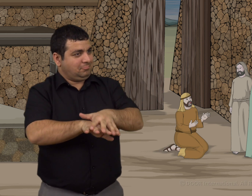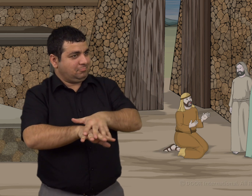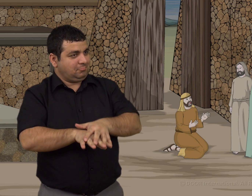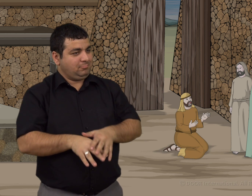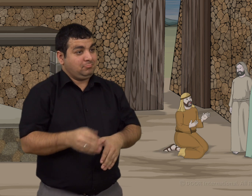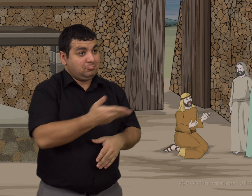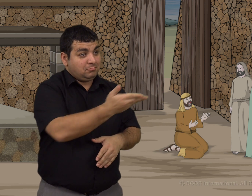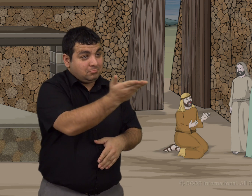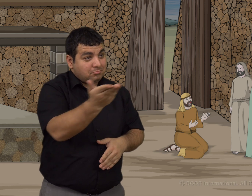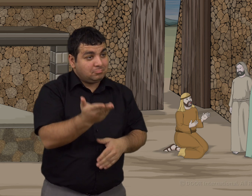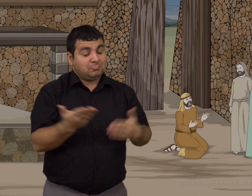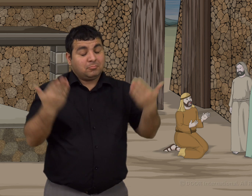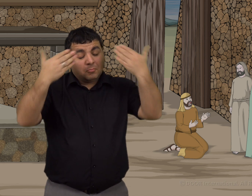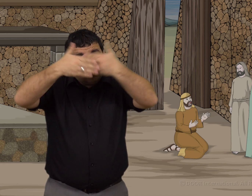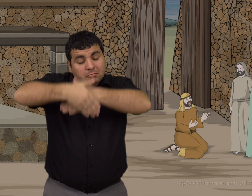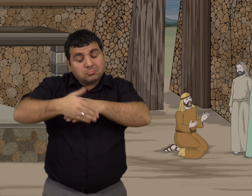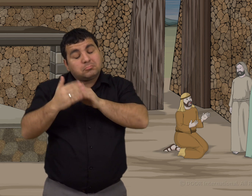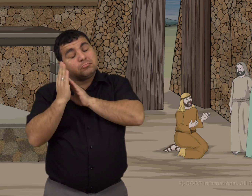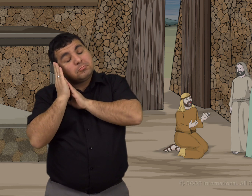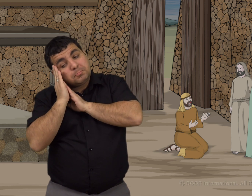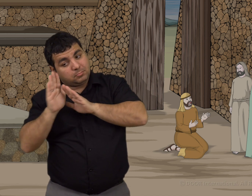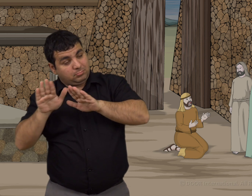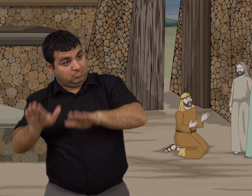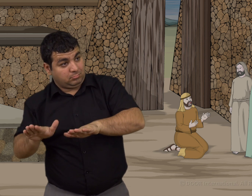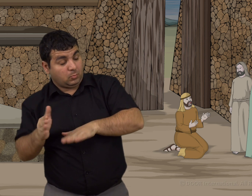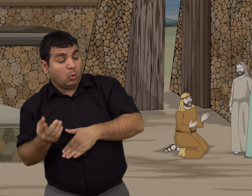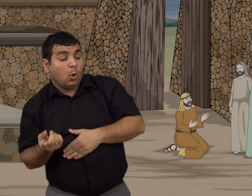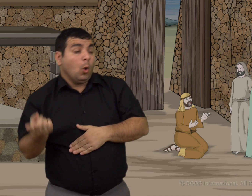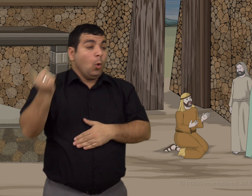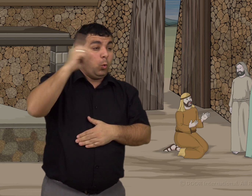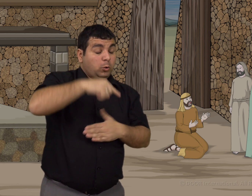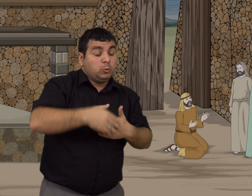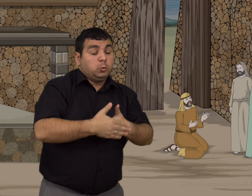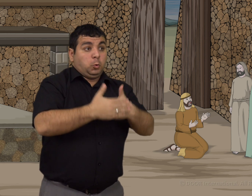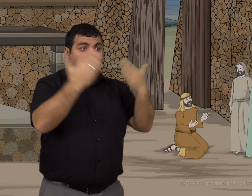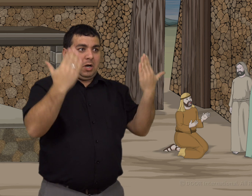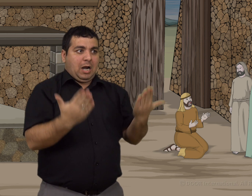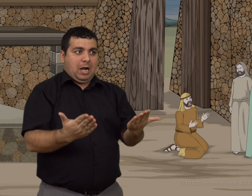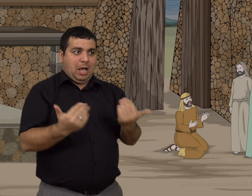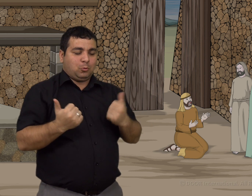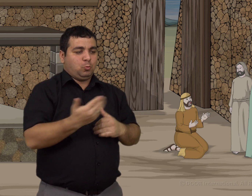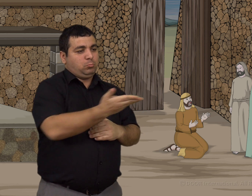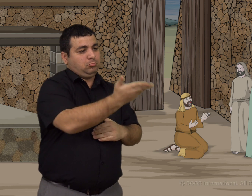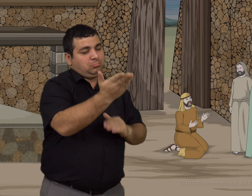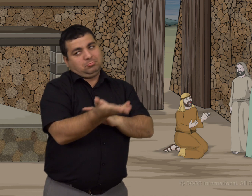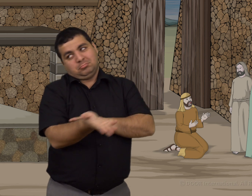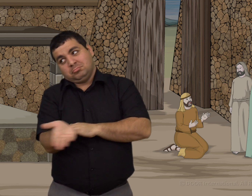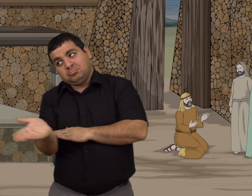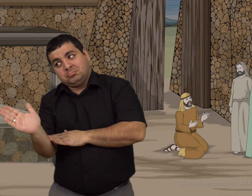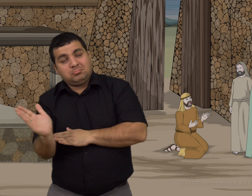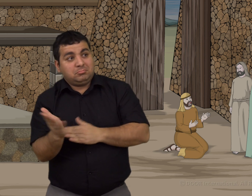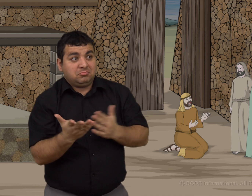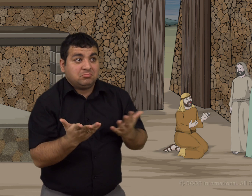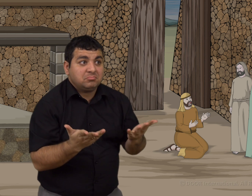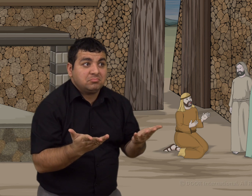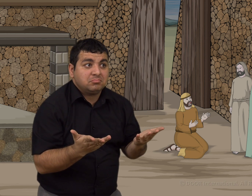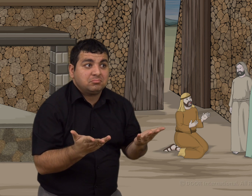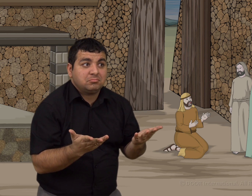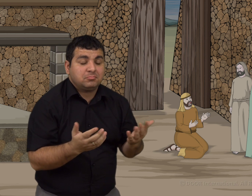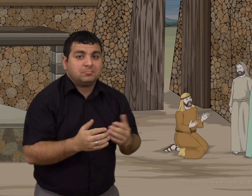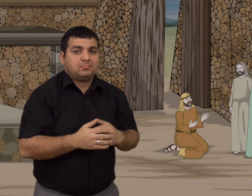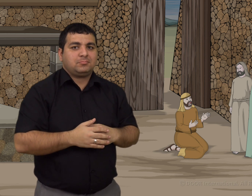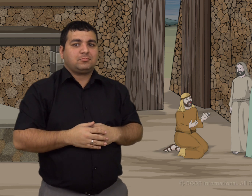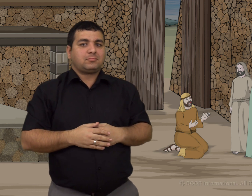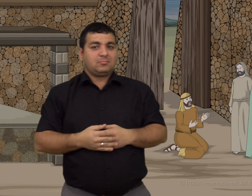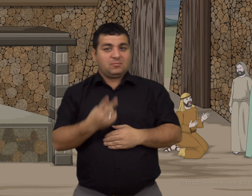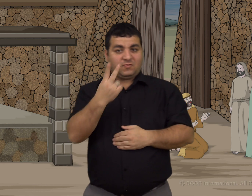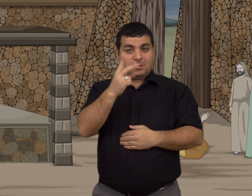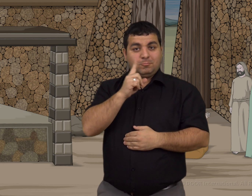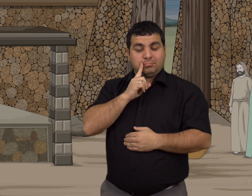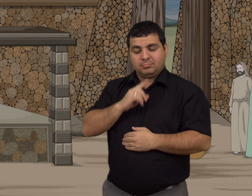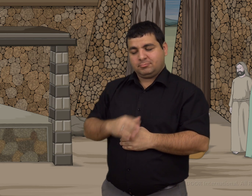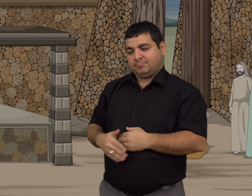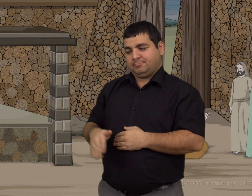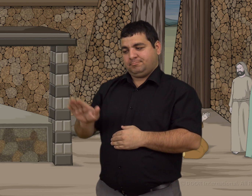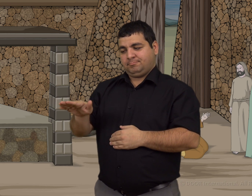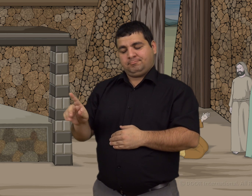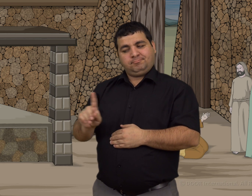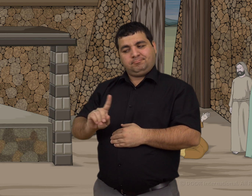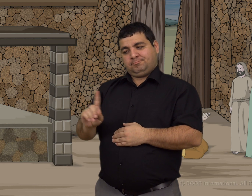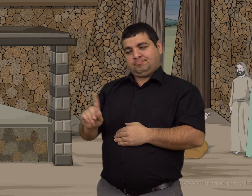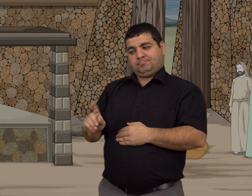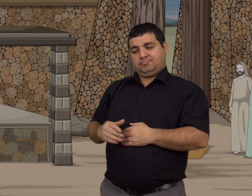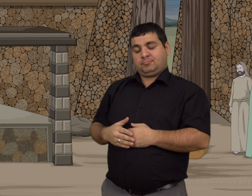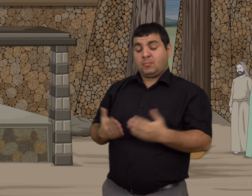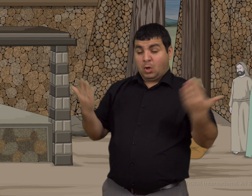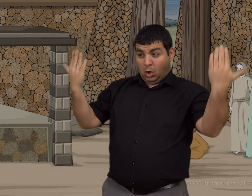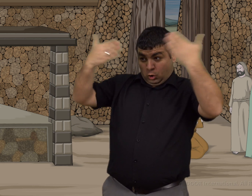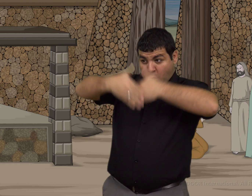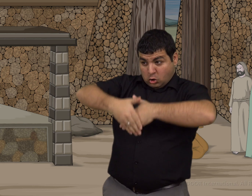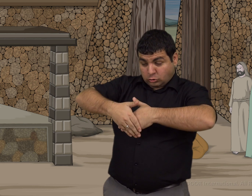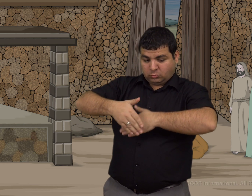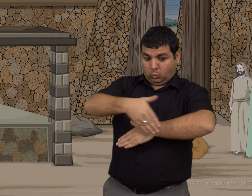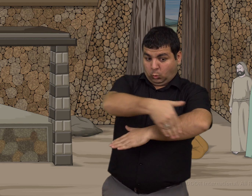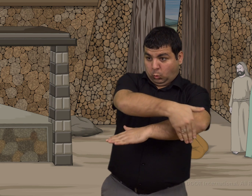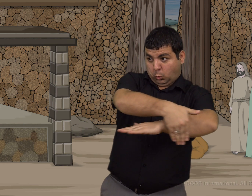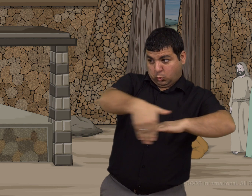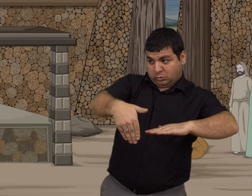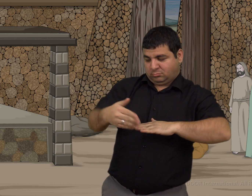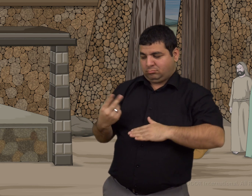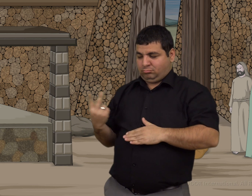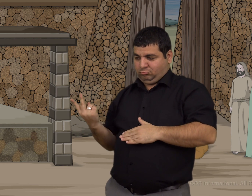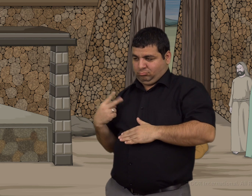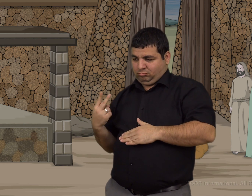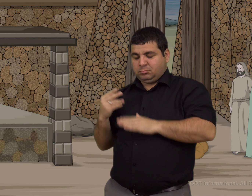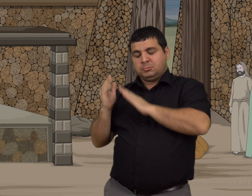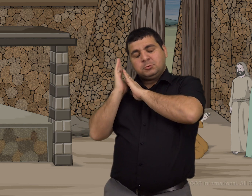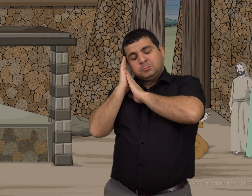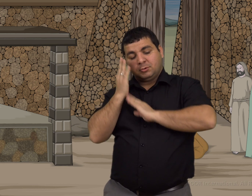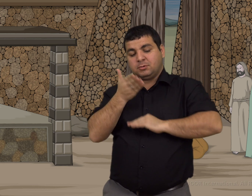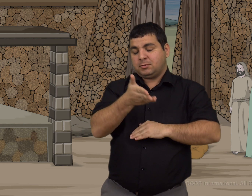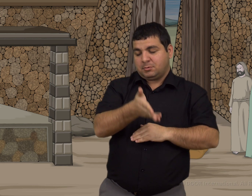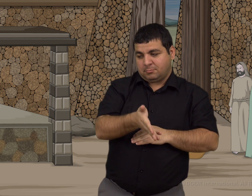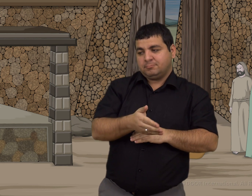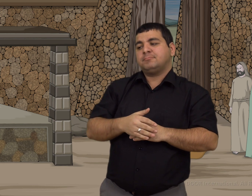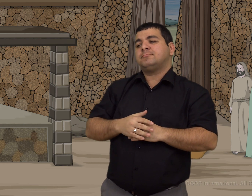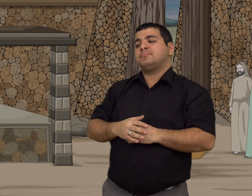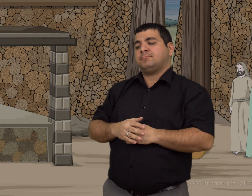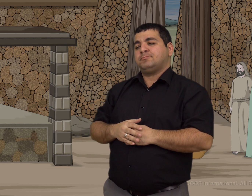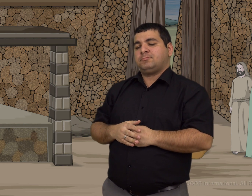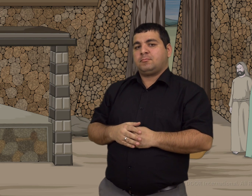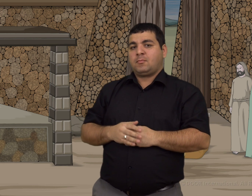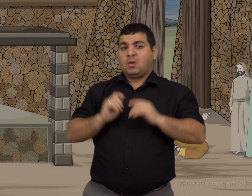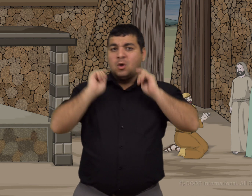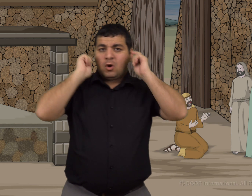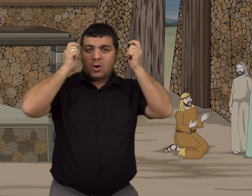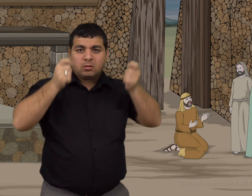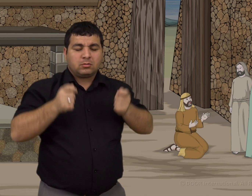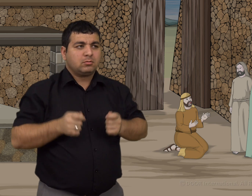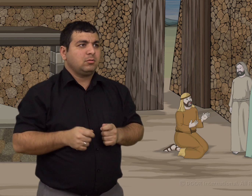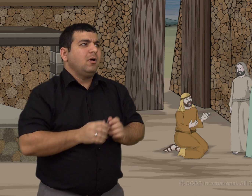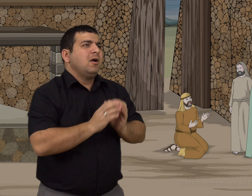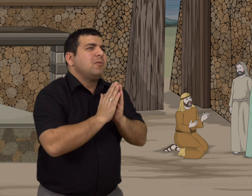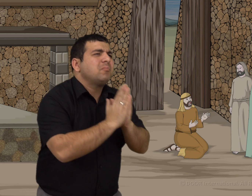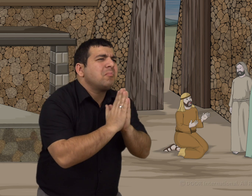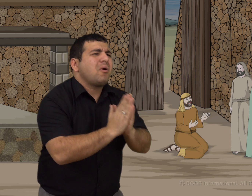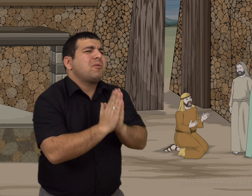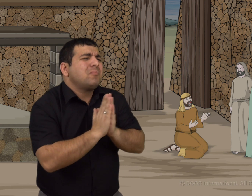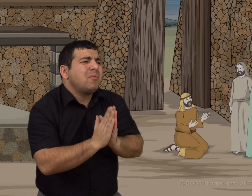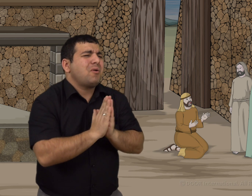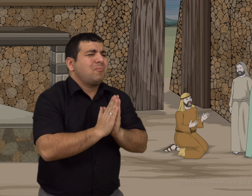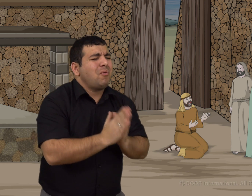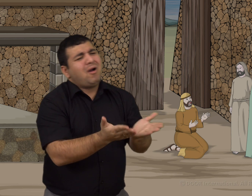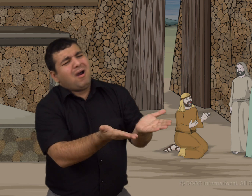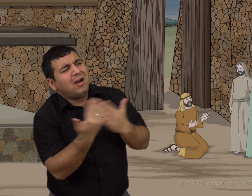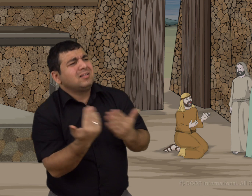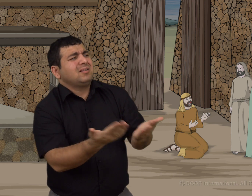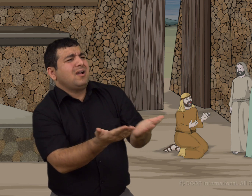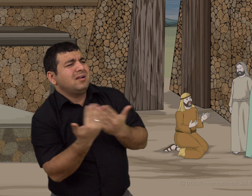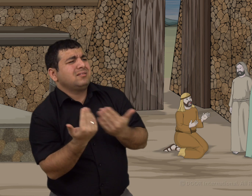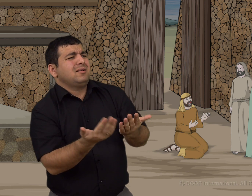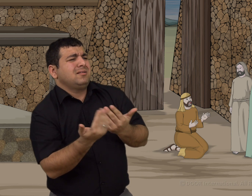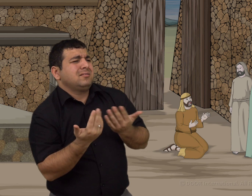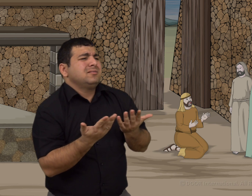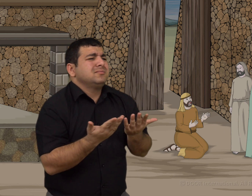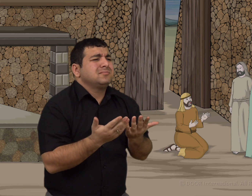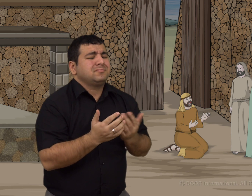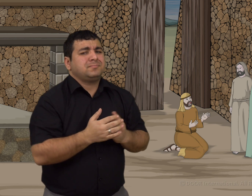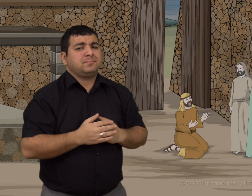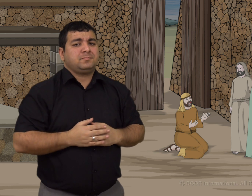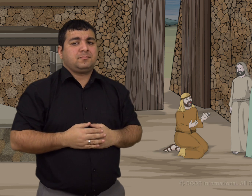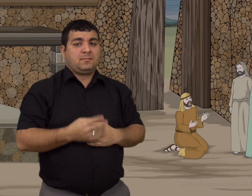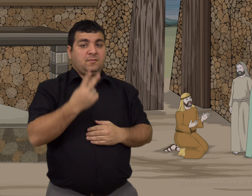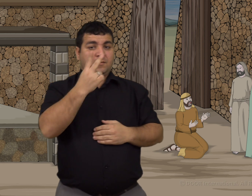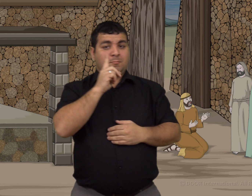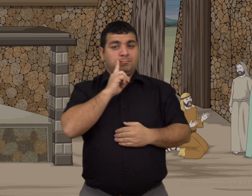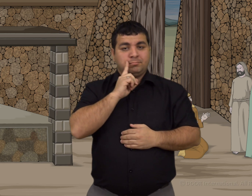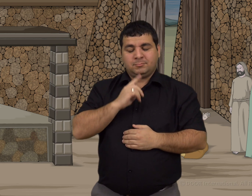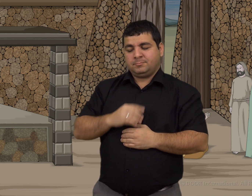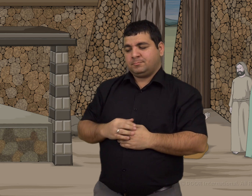wash your feet and spend the night. Then you can rise early and go on your way.”